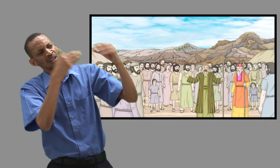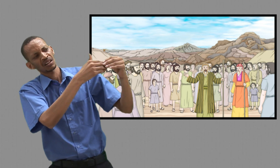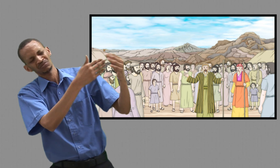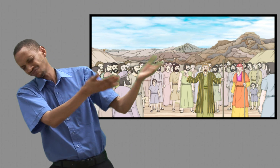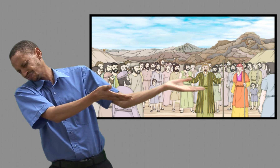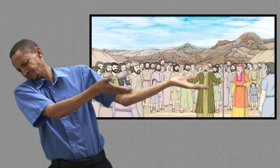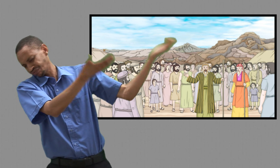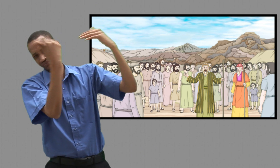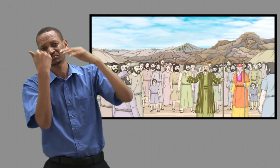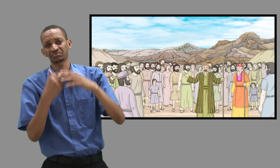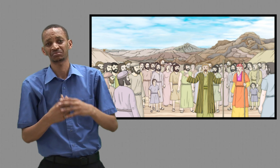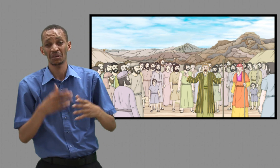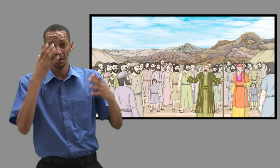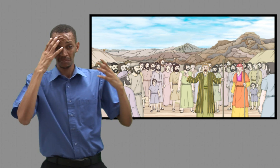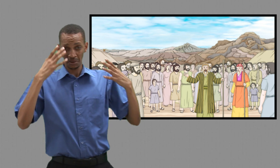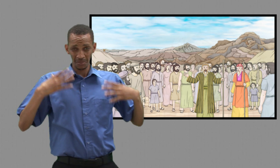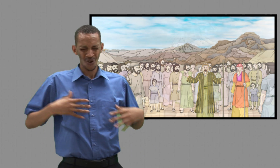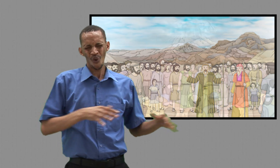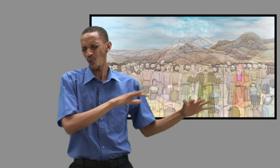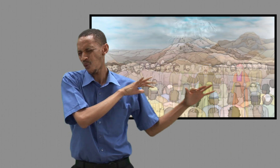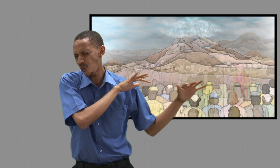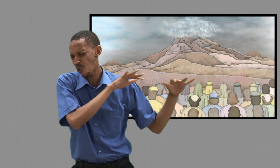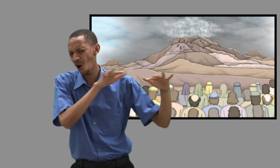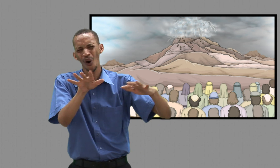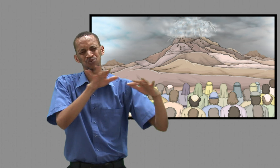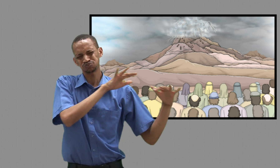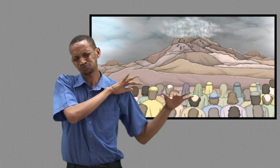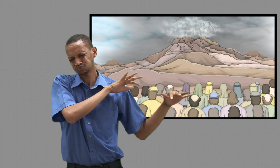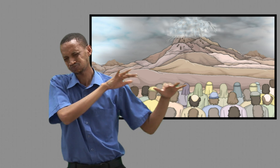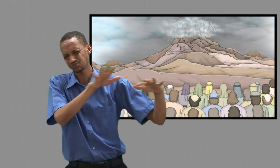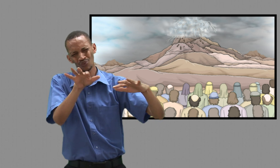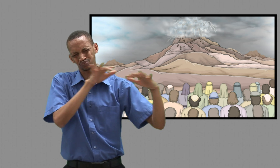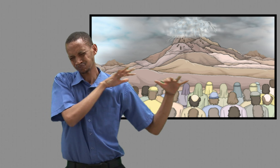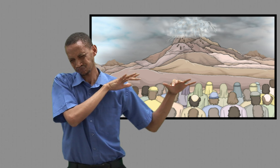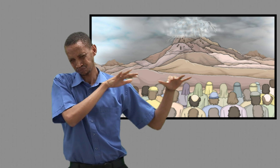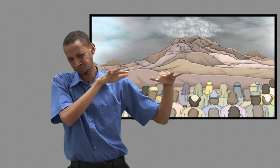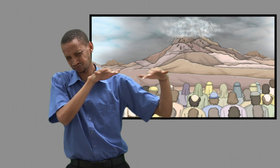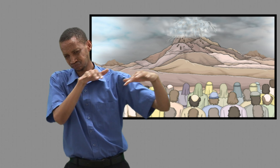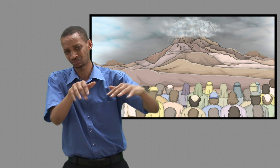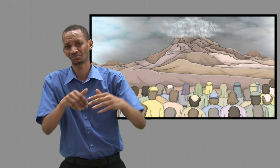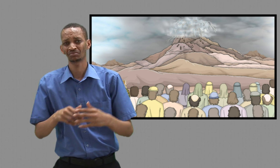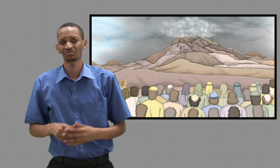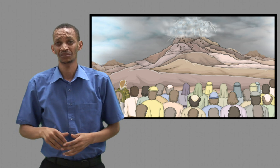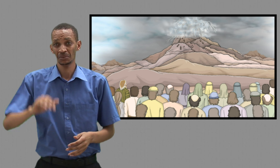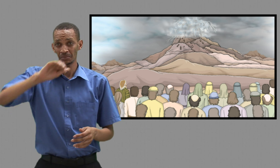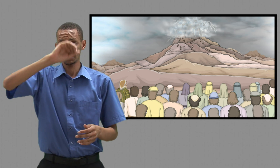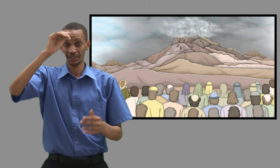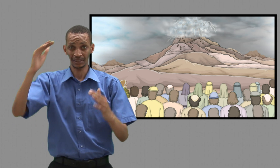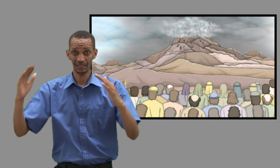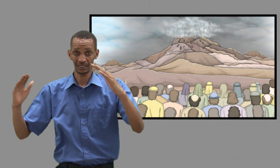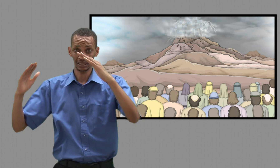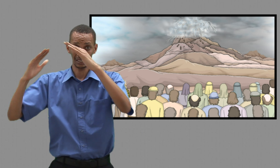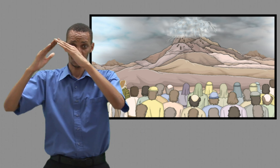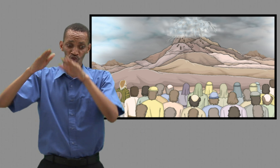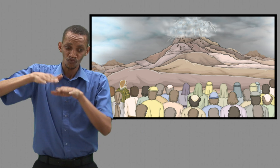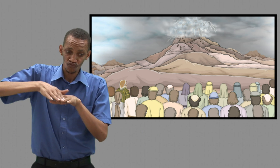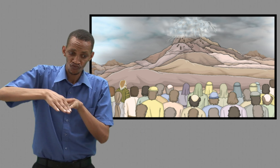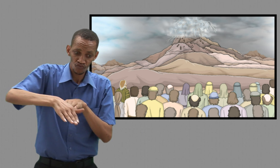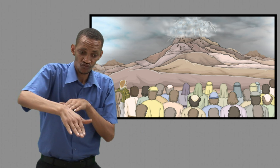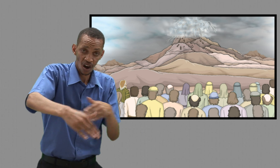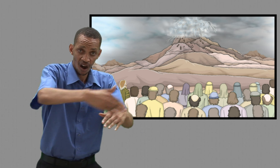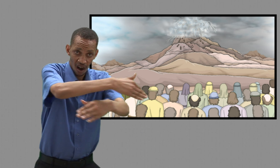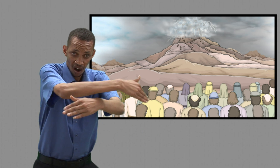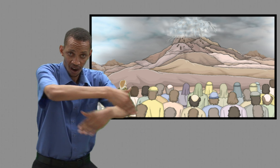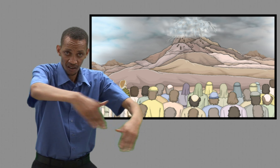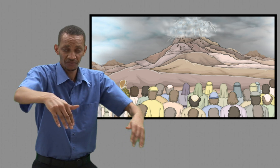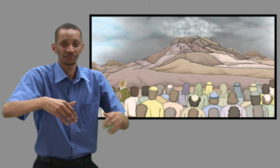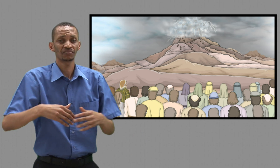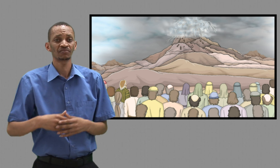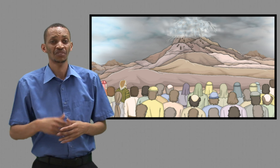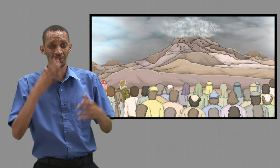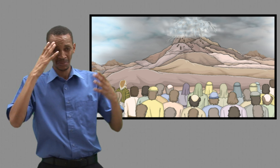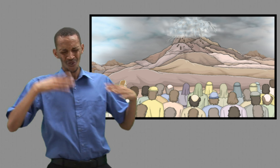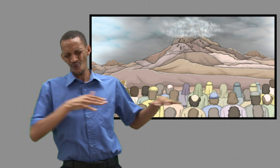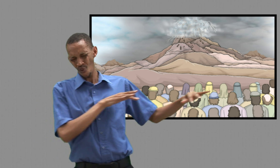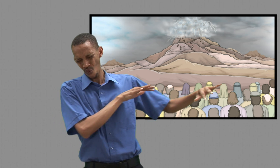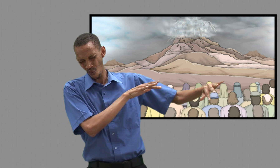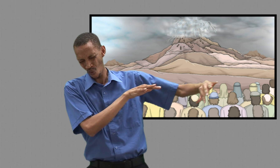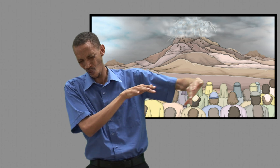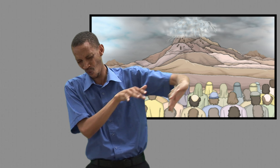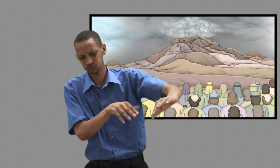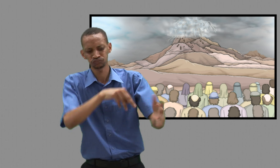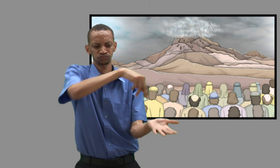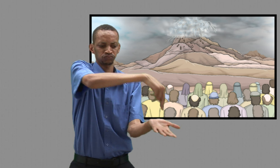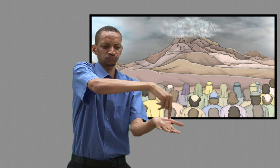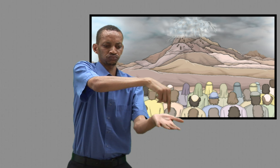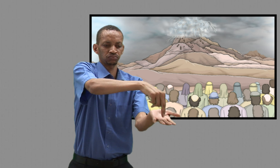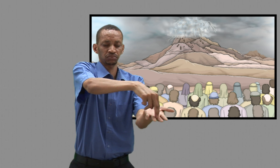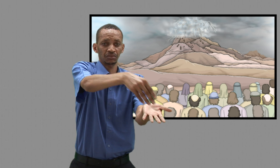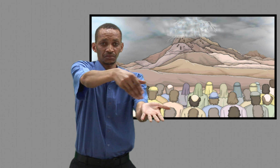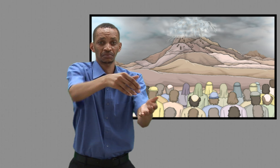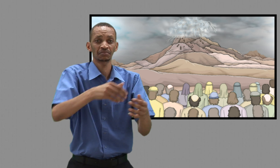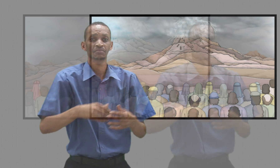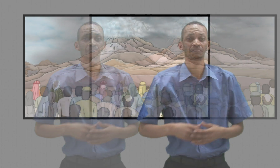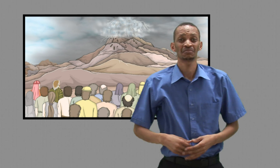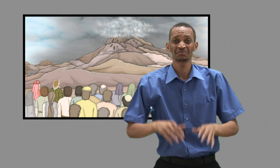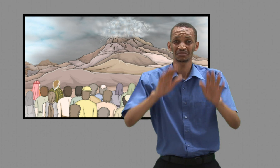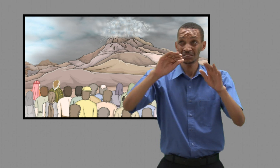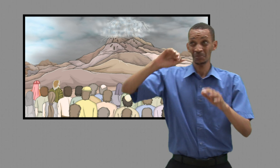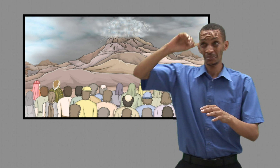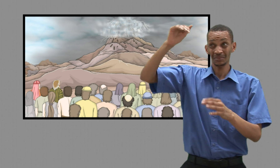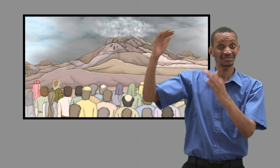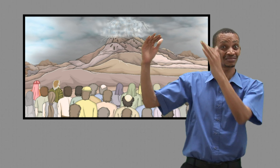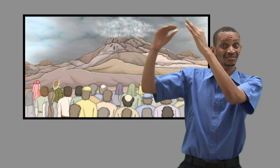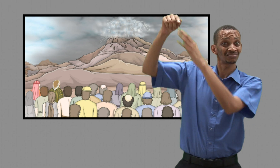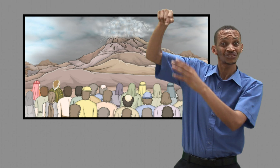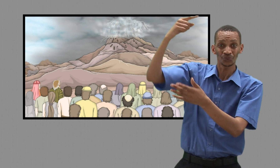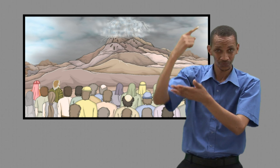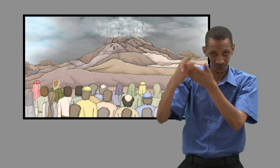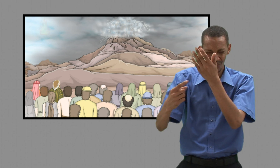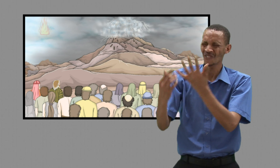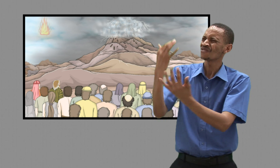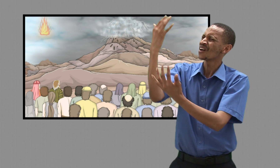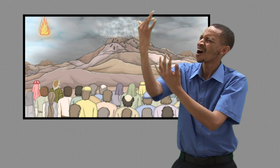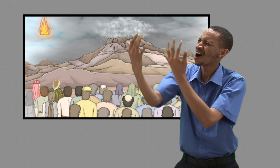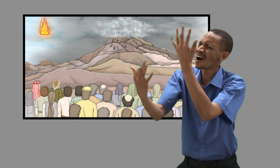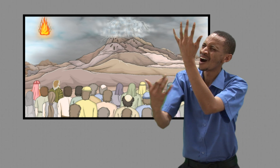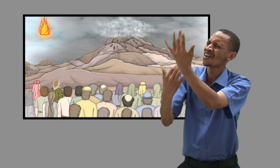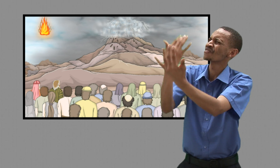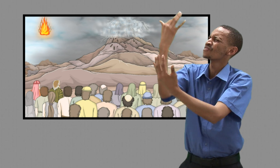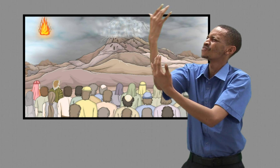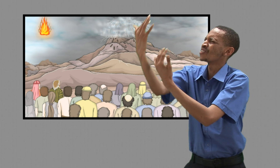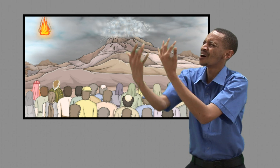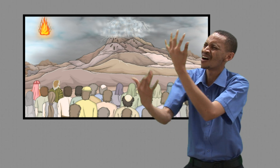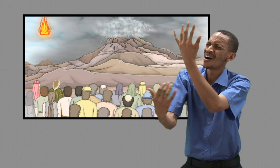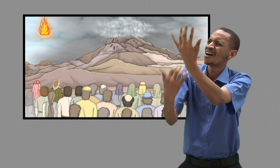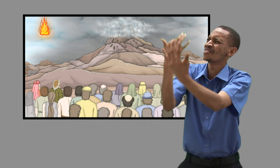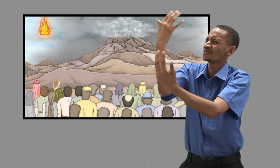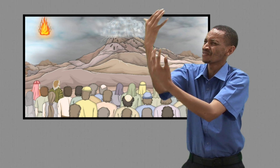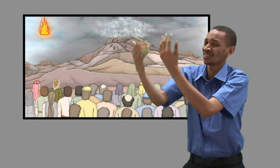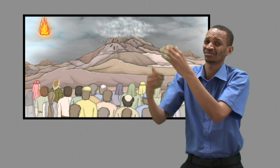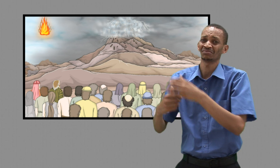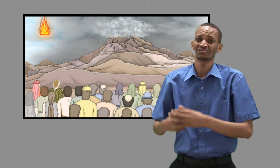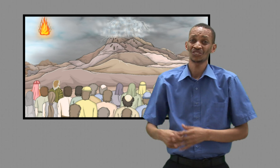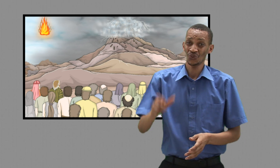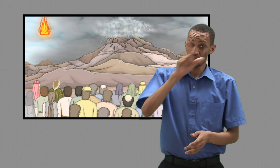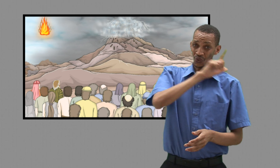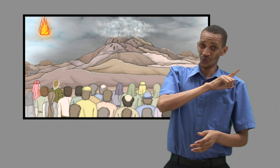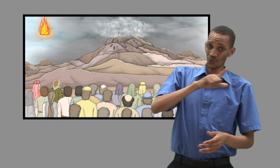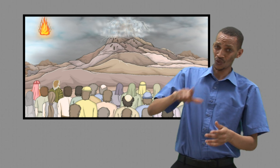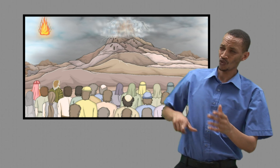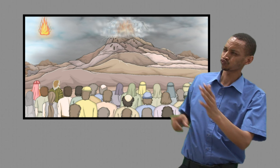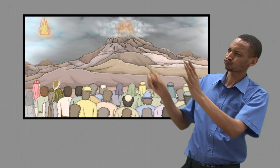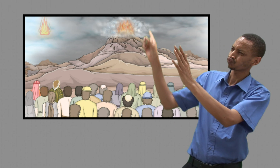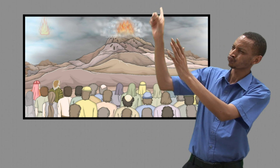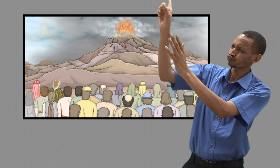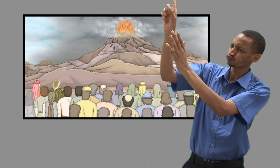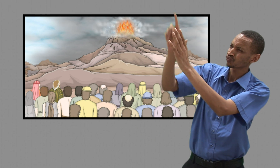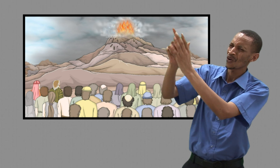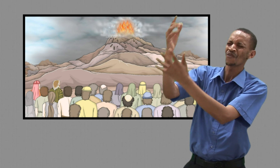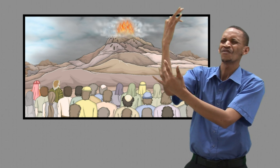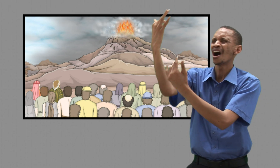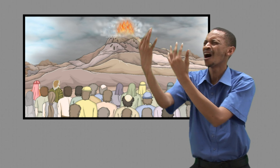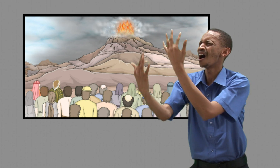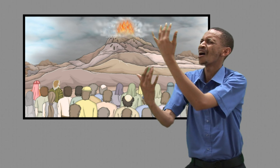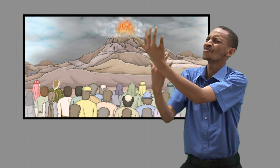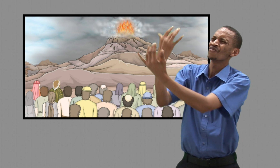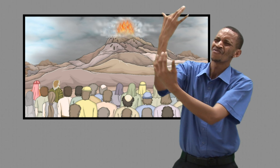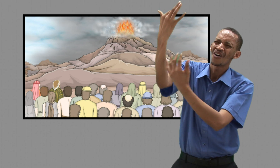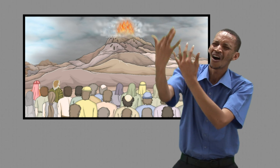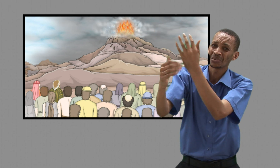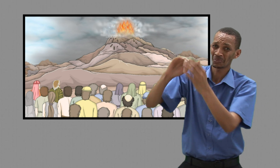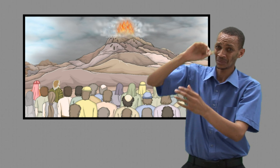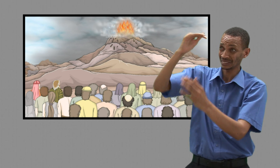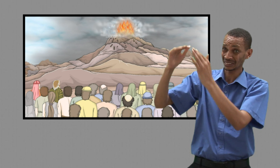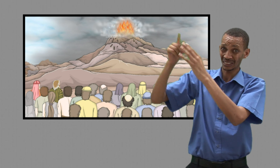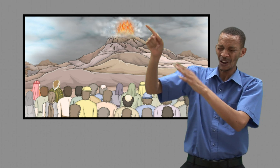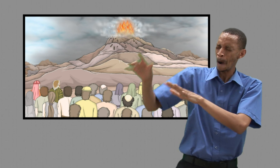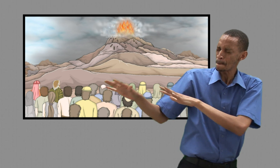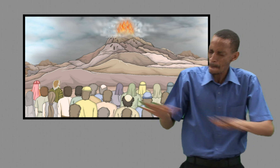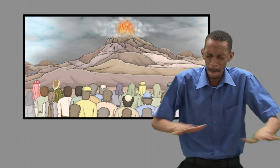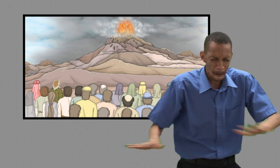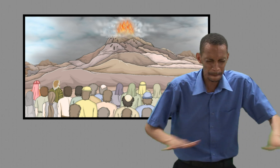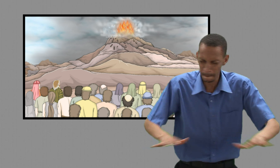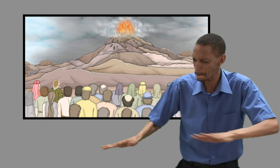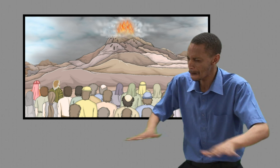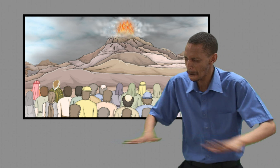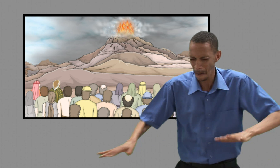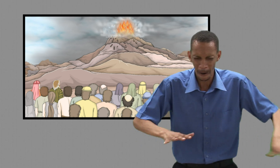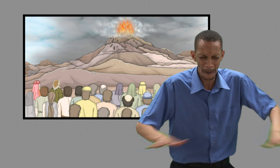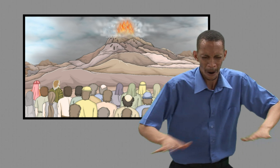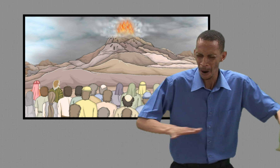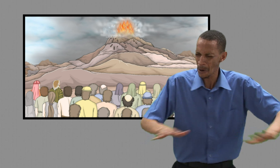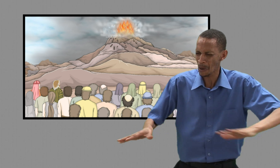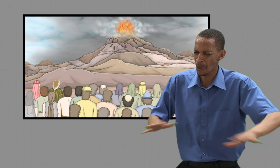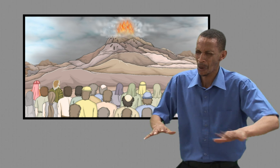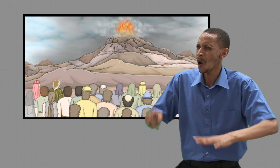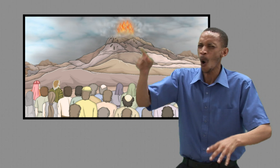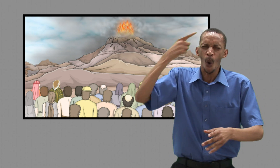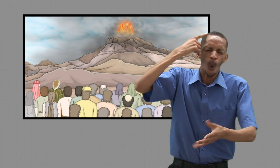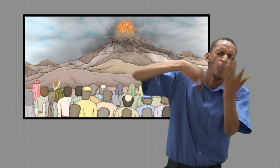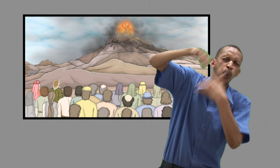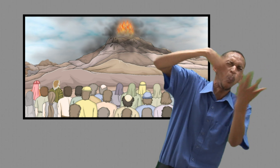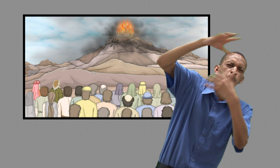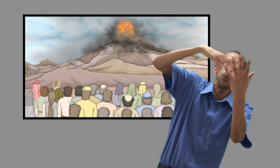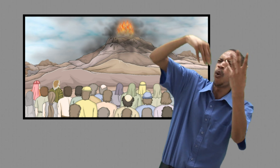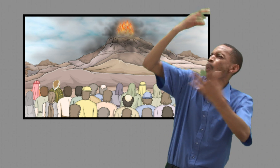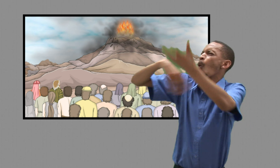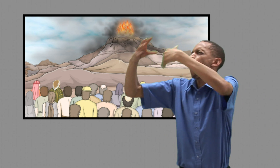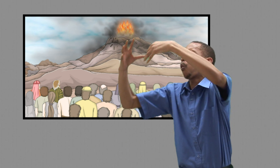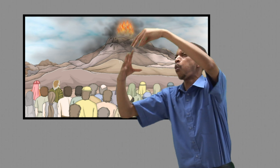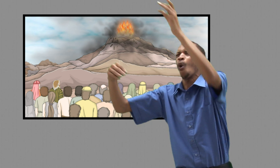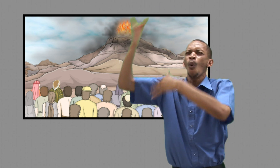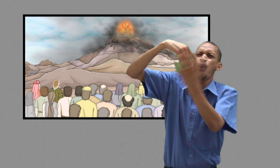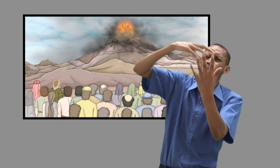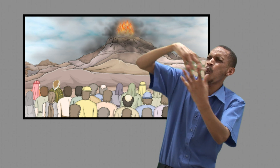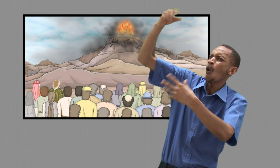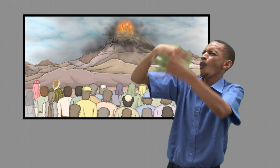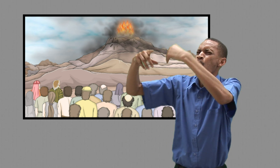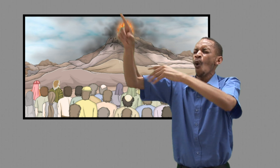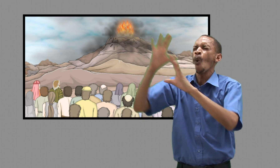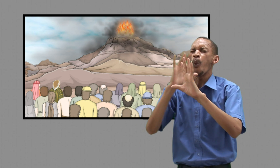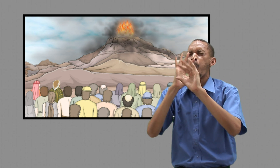Then Moses brought the people out of the camp to meet with God, and they stood at the foot of the mountain. Mount Sinai was completely enveloped in smoke, because the LORD had descended on it in fire.